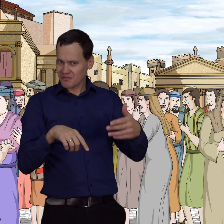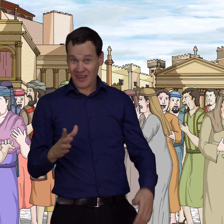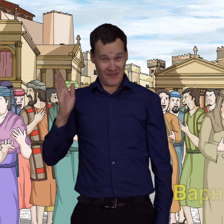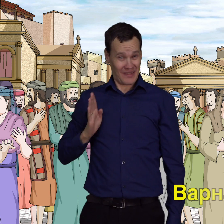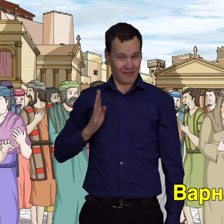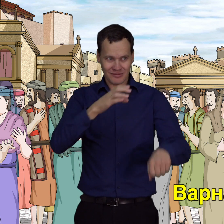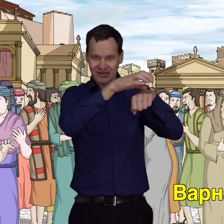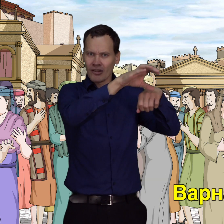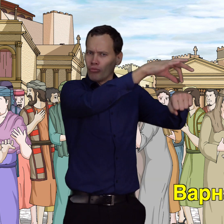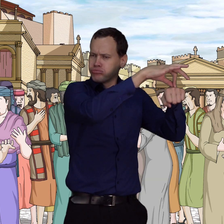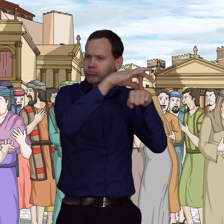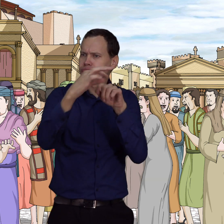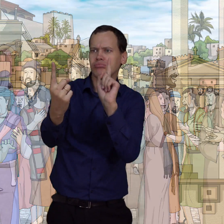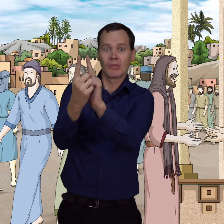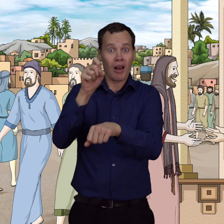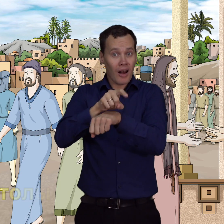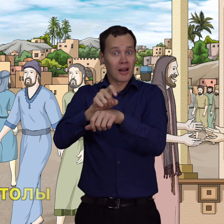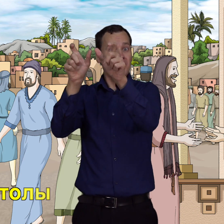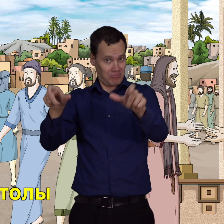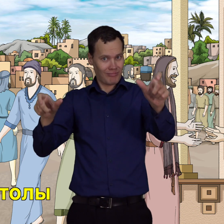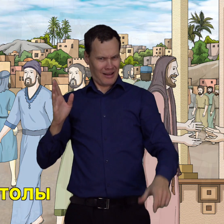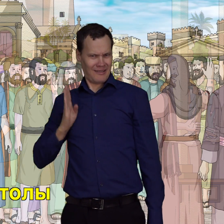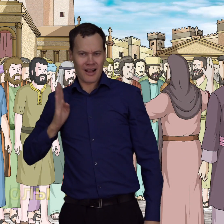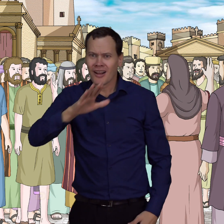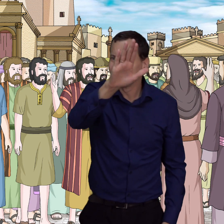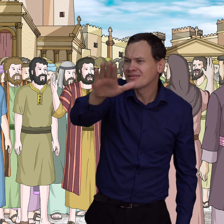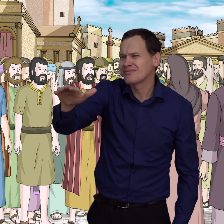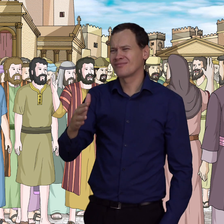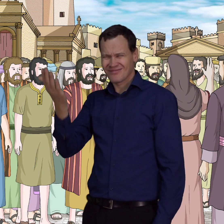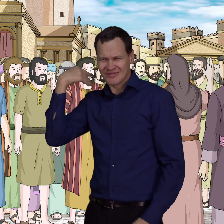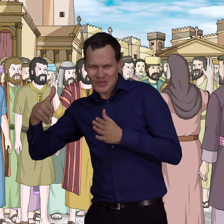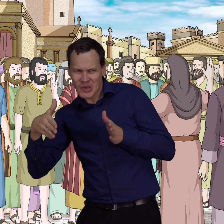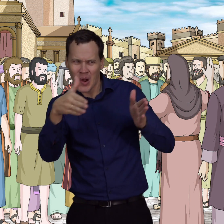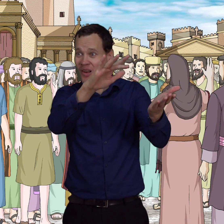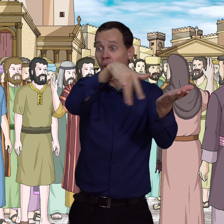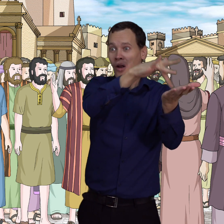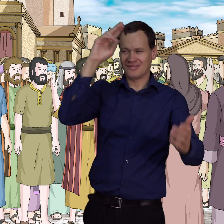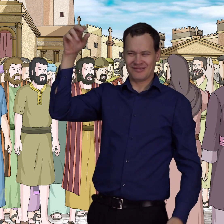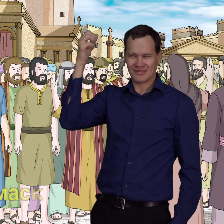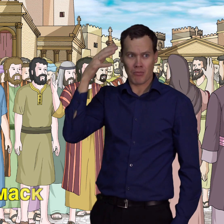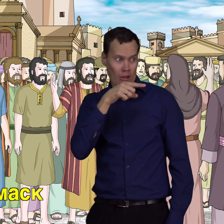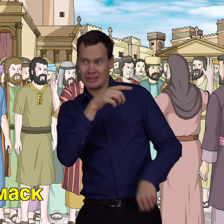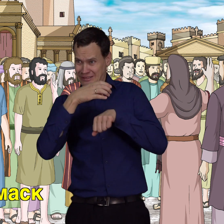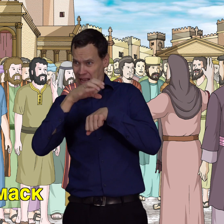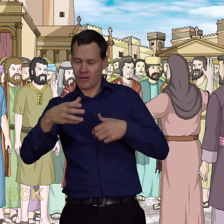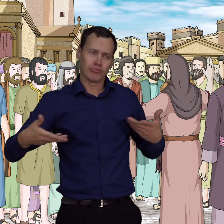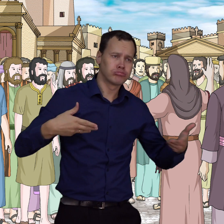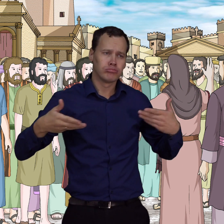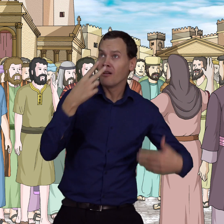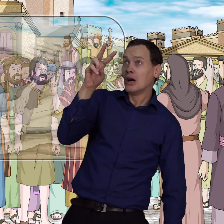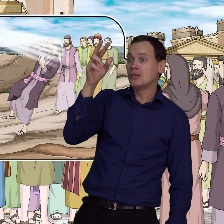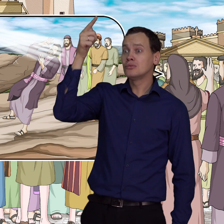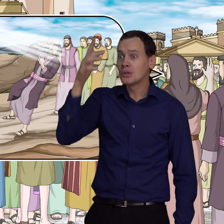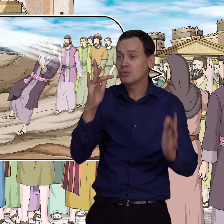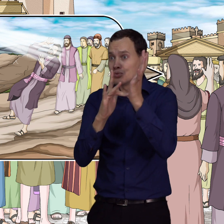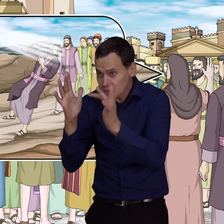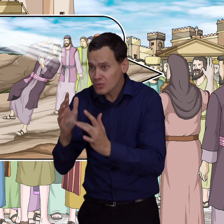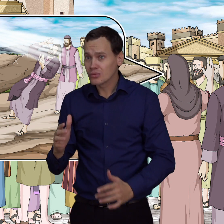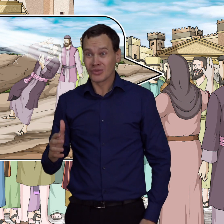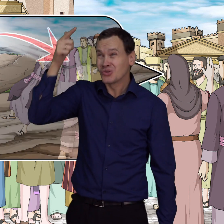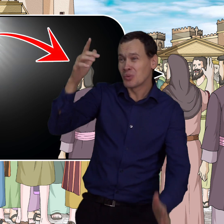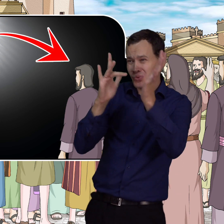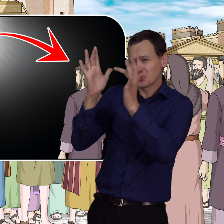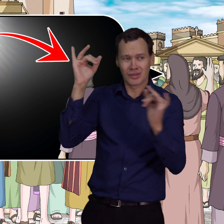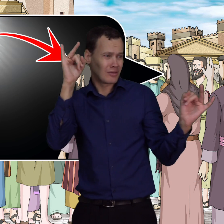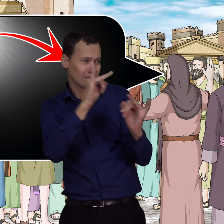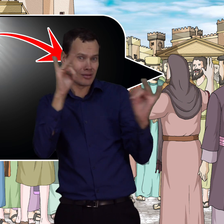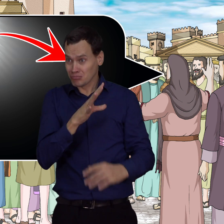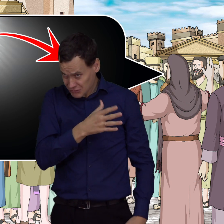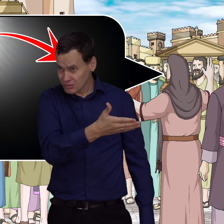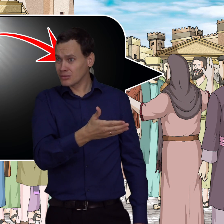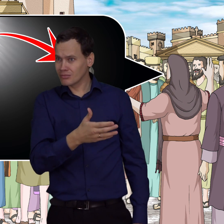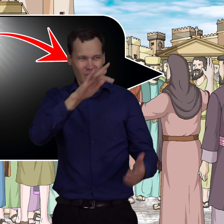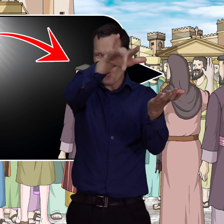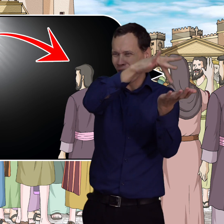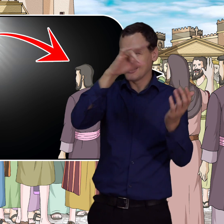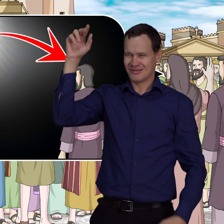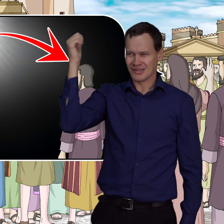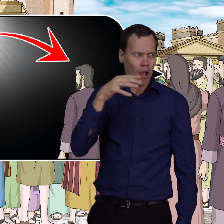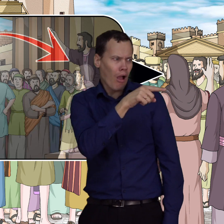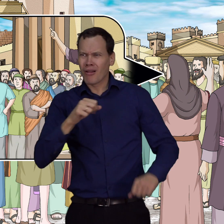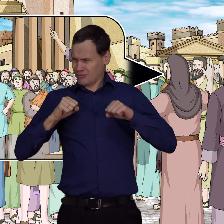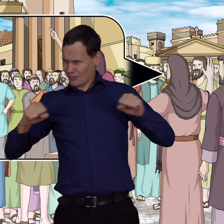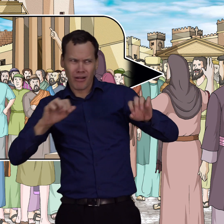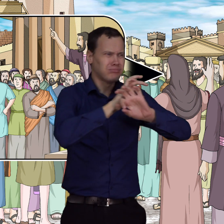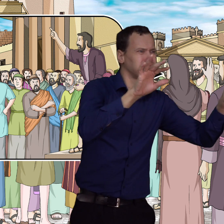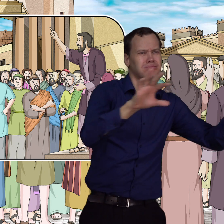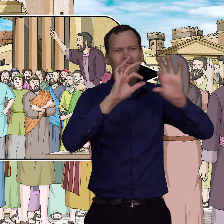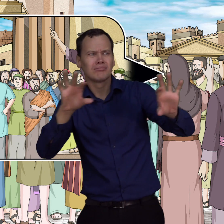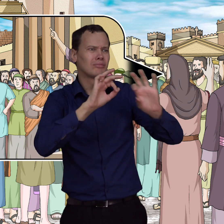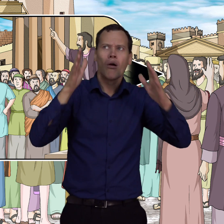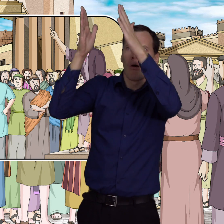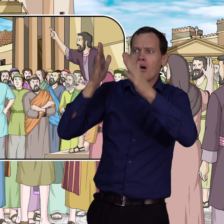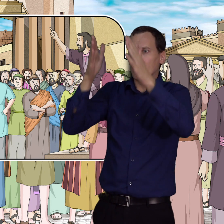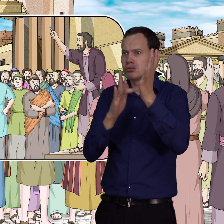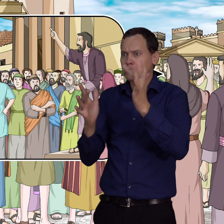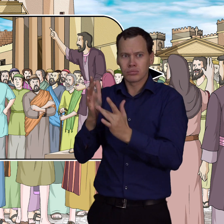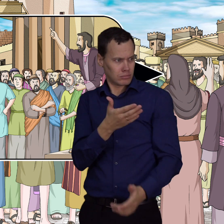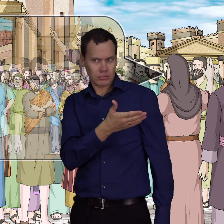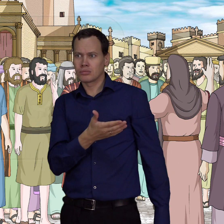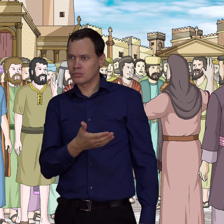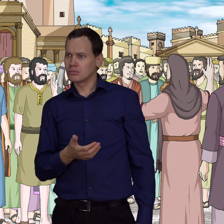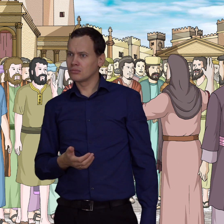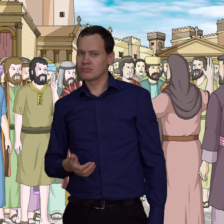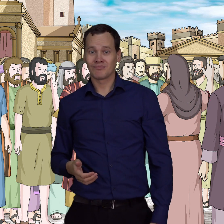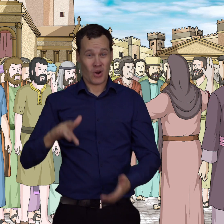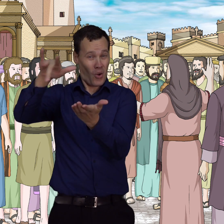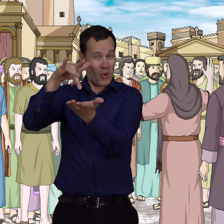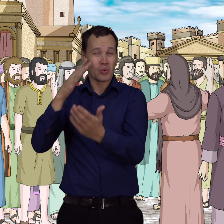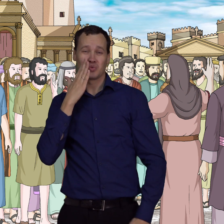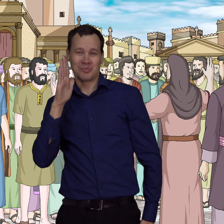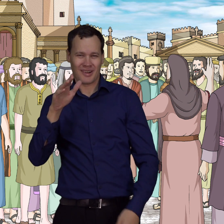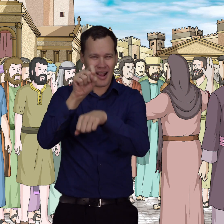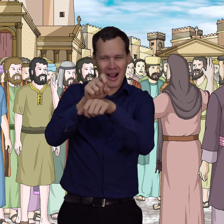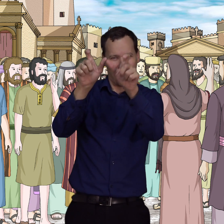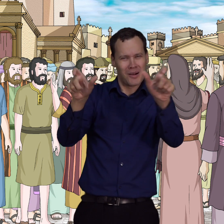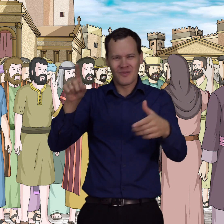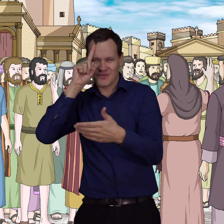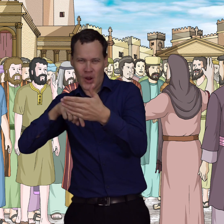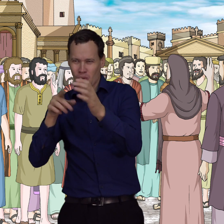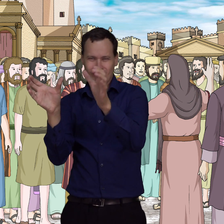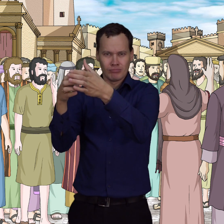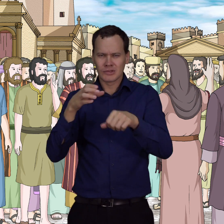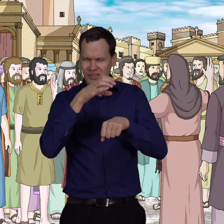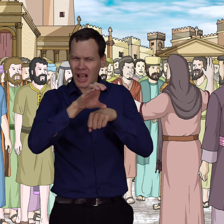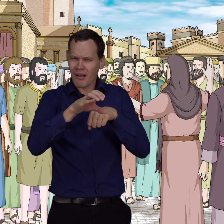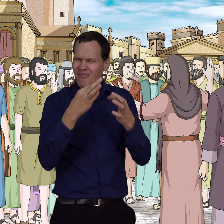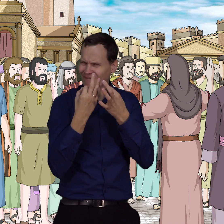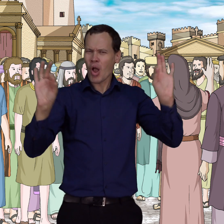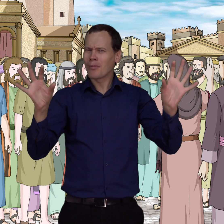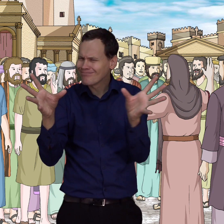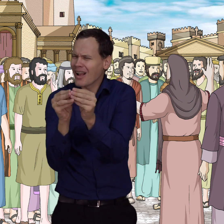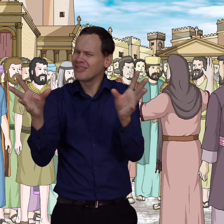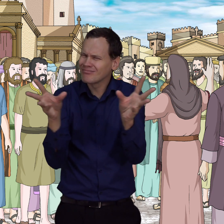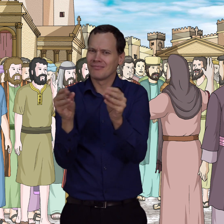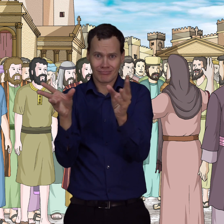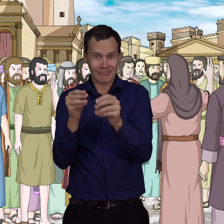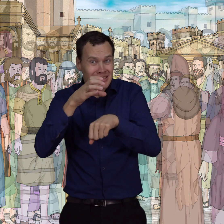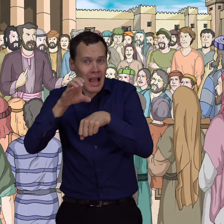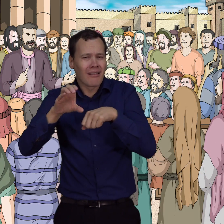Then Barnabas brought him to the apostles and described how Saul had seen the Lord, who spoke to him on the road to Damascus, and how Saul had spoken boldly in that city in the name of Jesus.